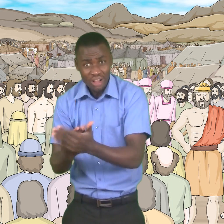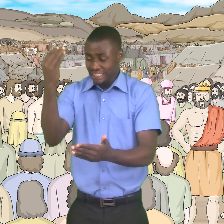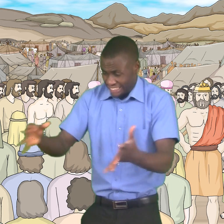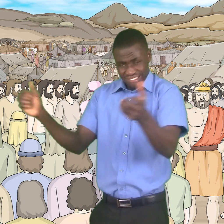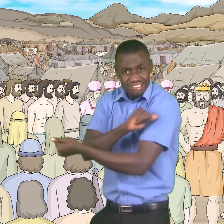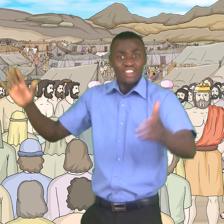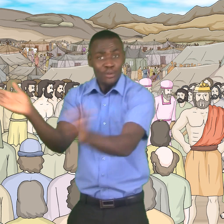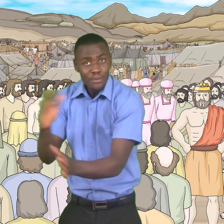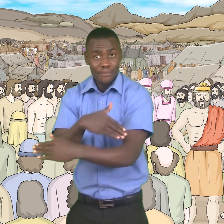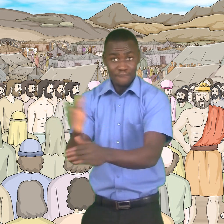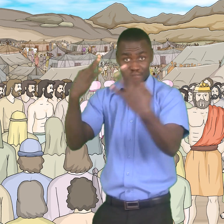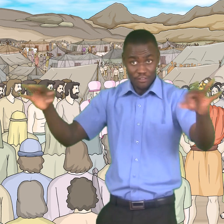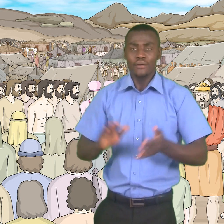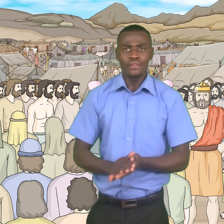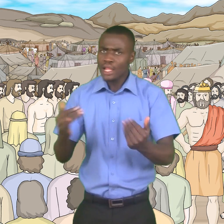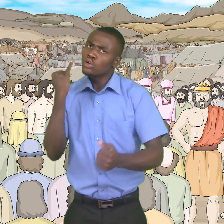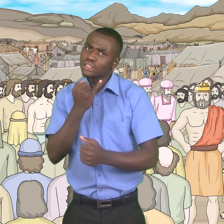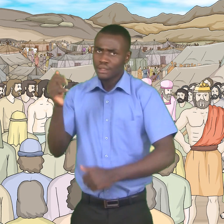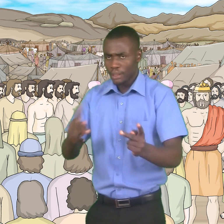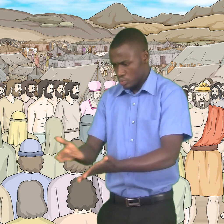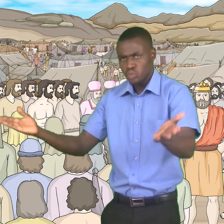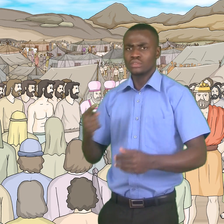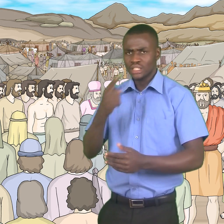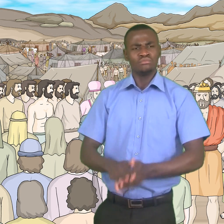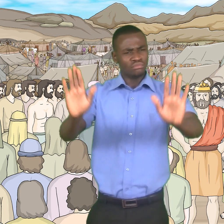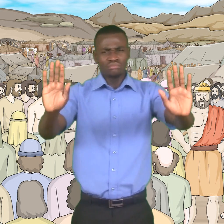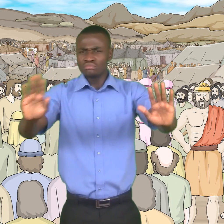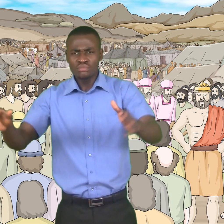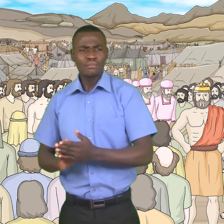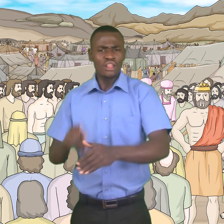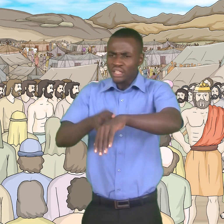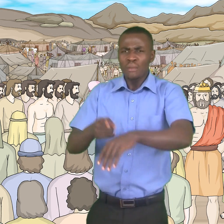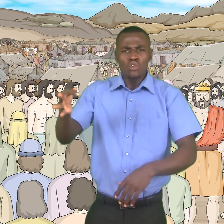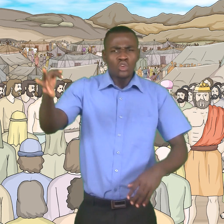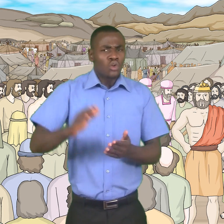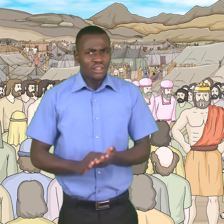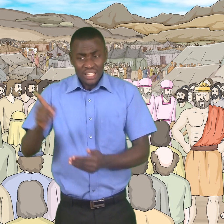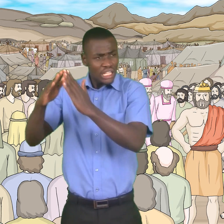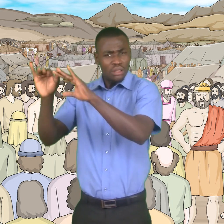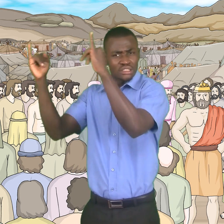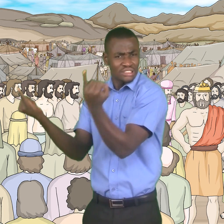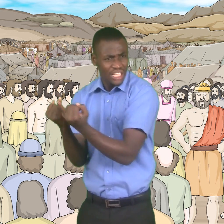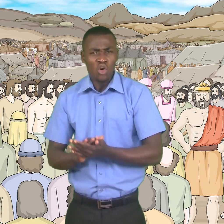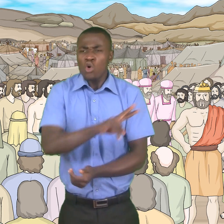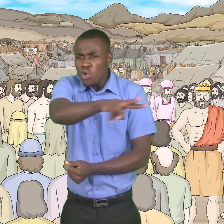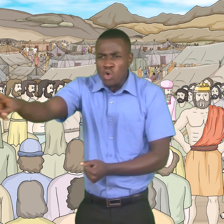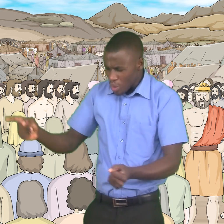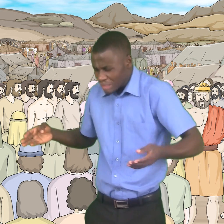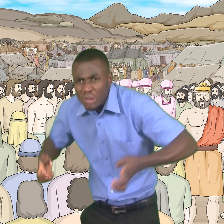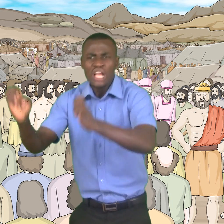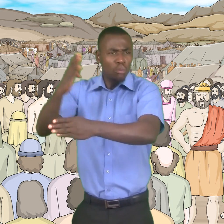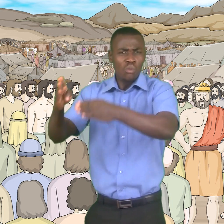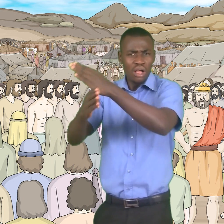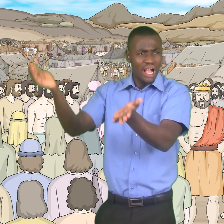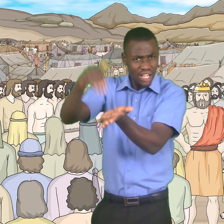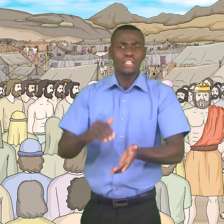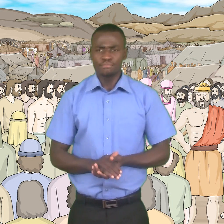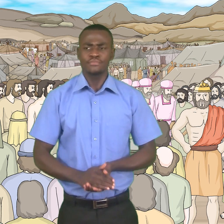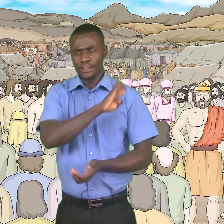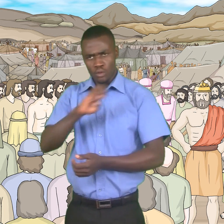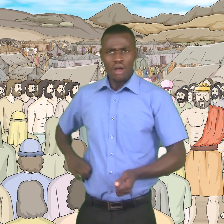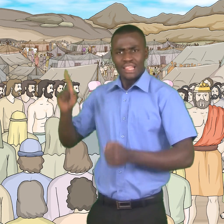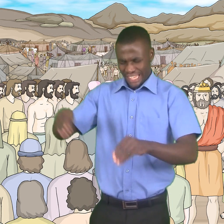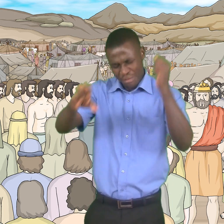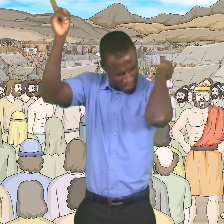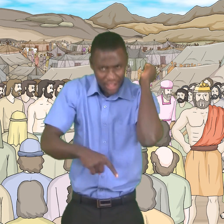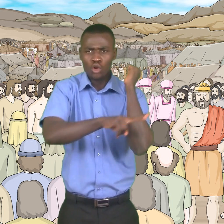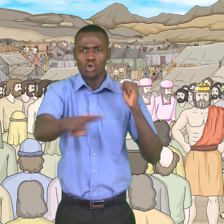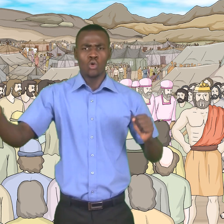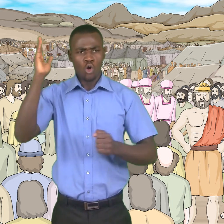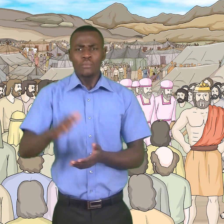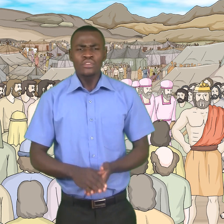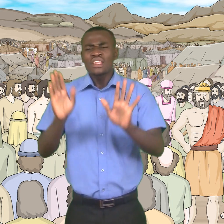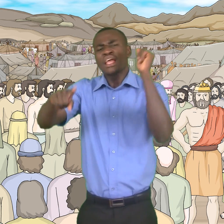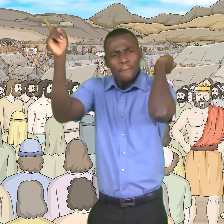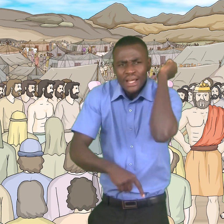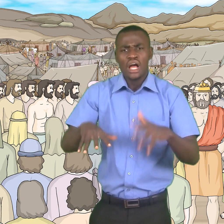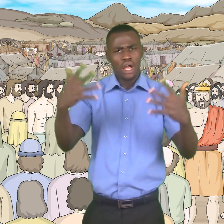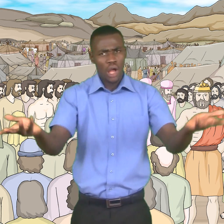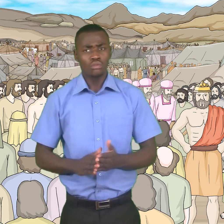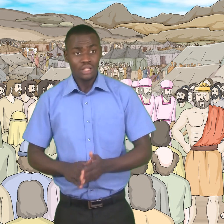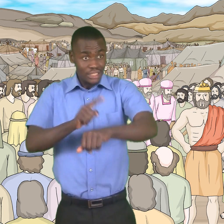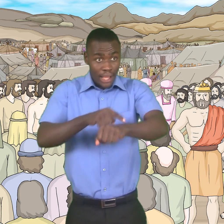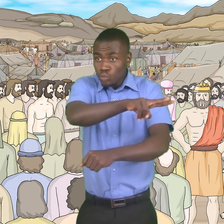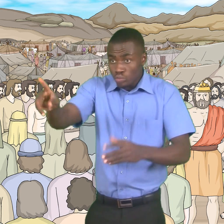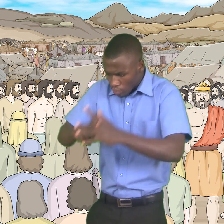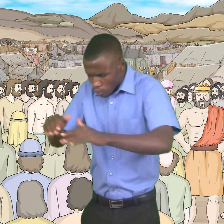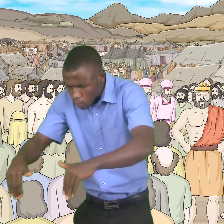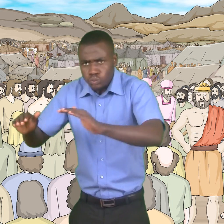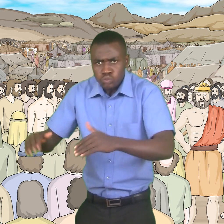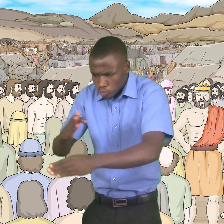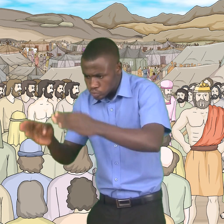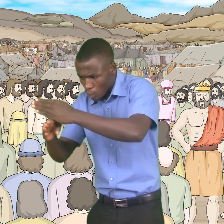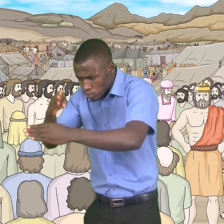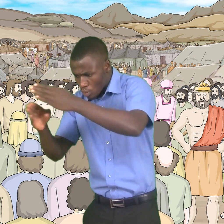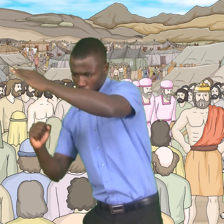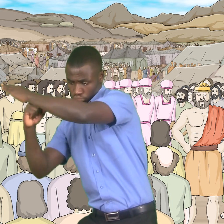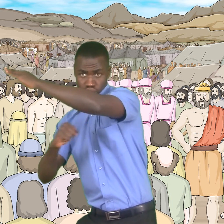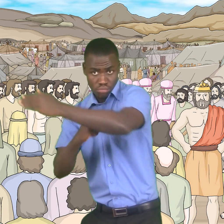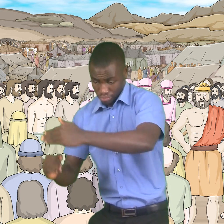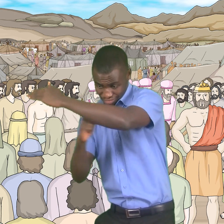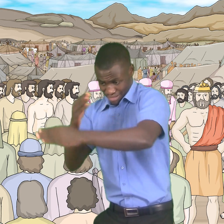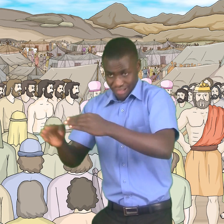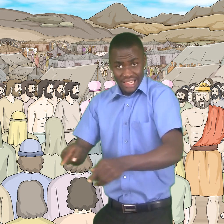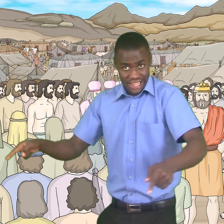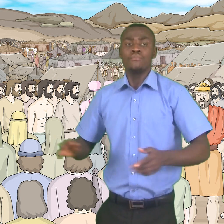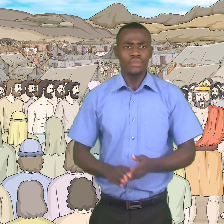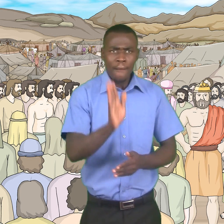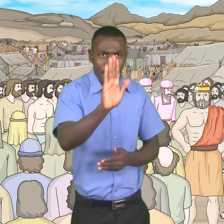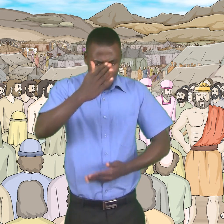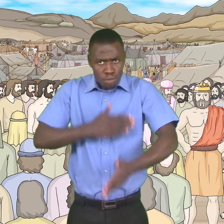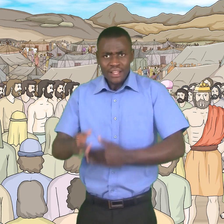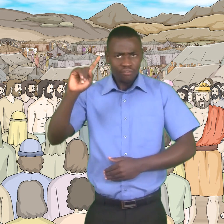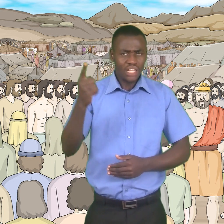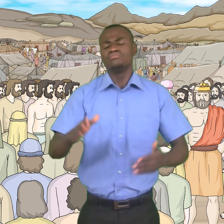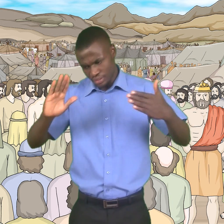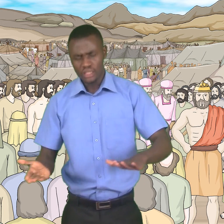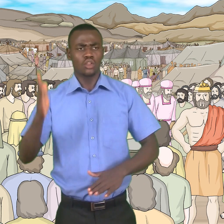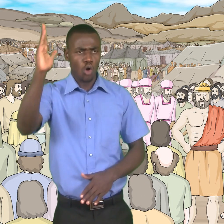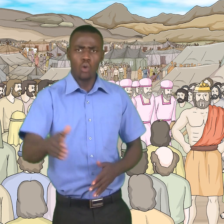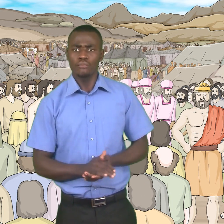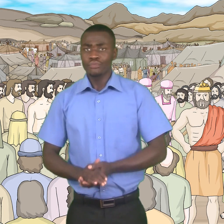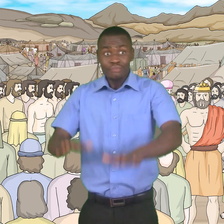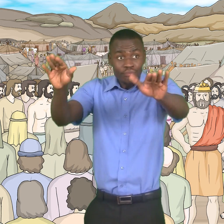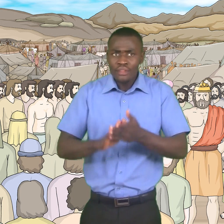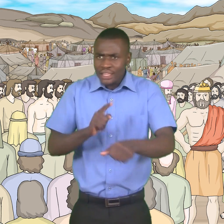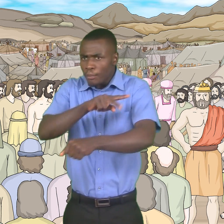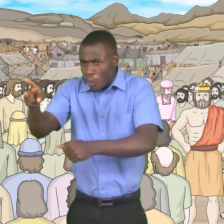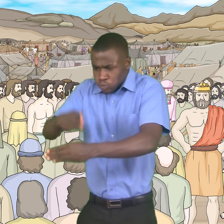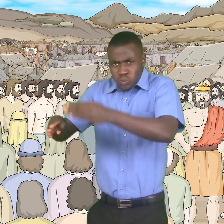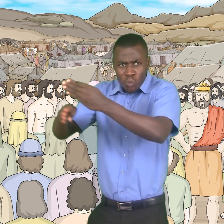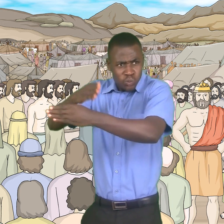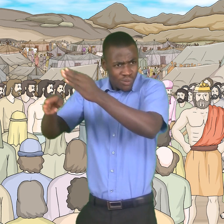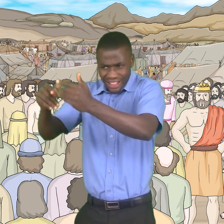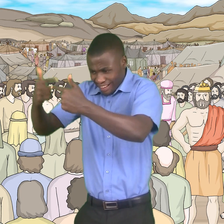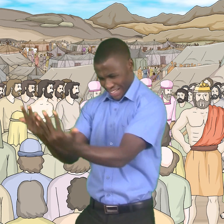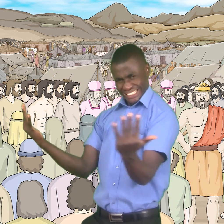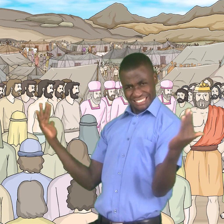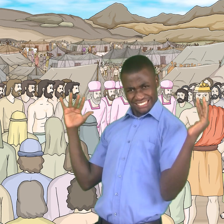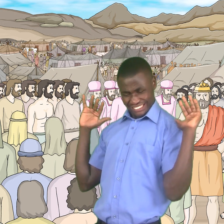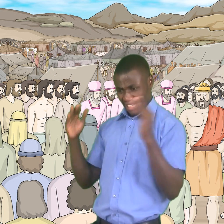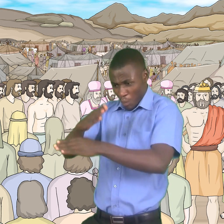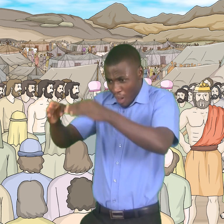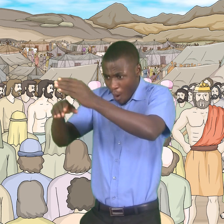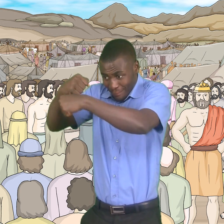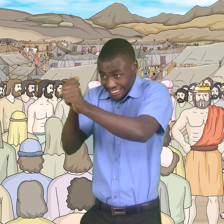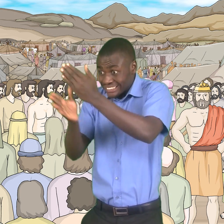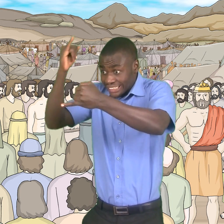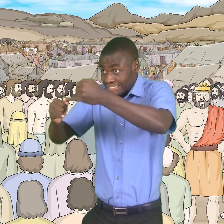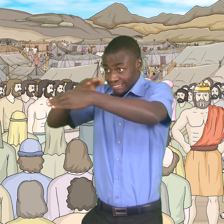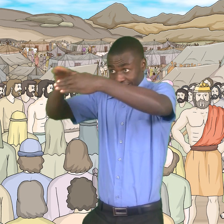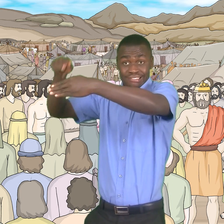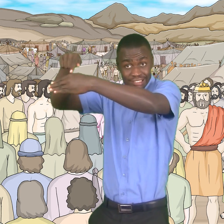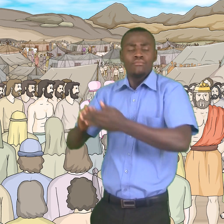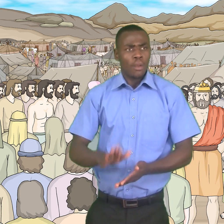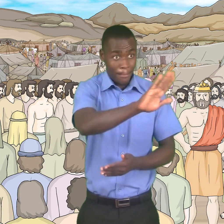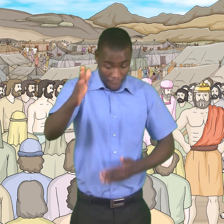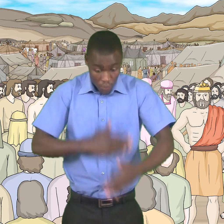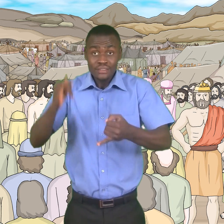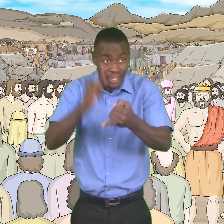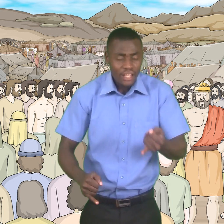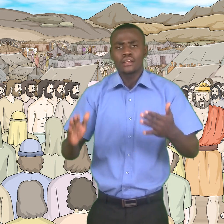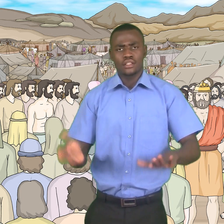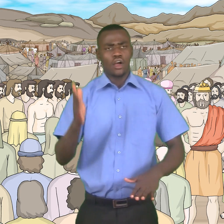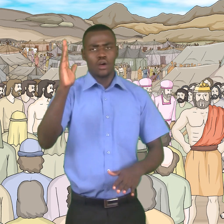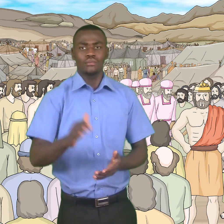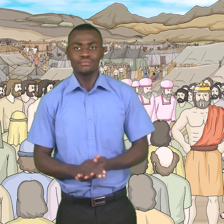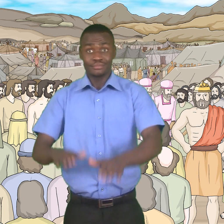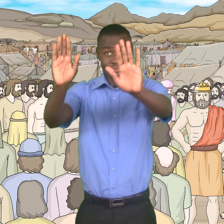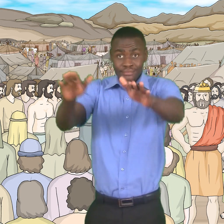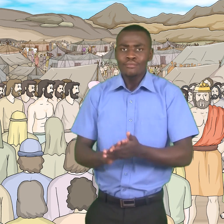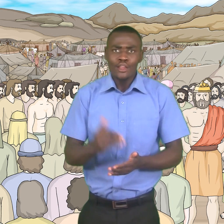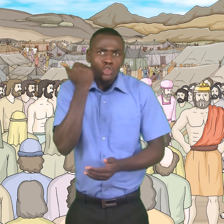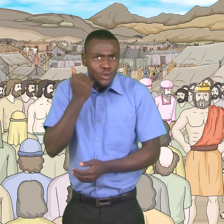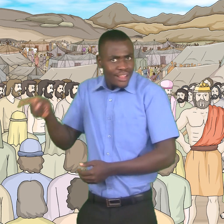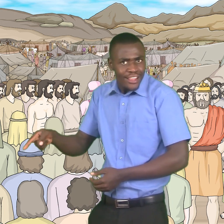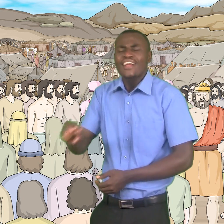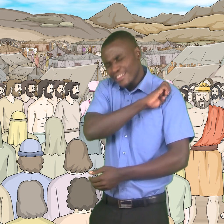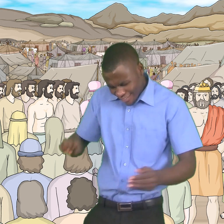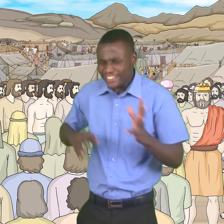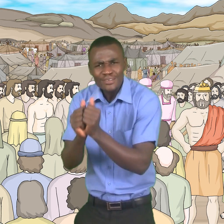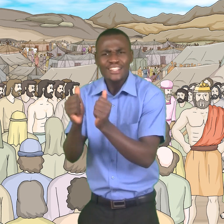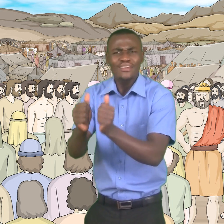at the cost of his youngest he will set up its gates.” So the LORD was with Joshua, and his fame spread throughout the land. The Israelites, however, acted unfaithfully regarding the things devoted to destruction.